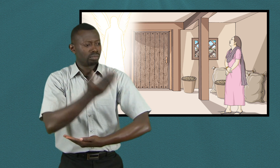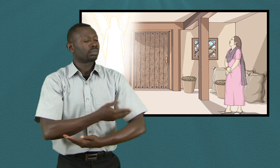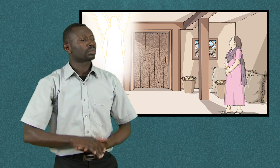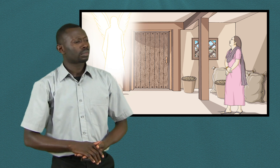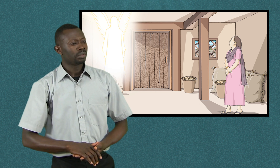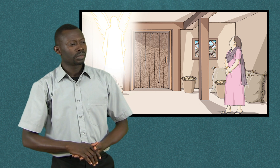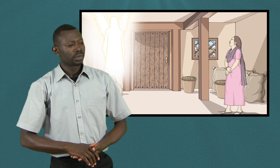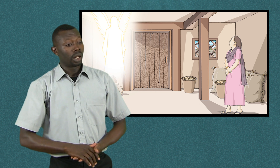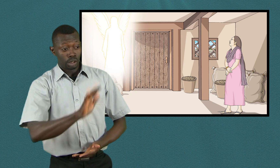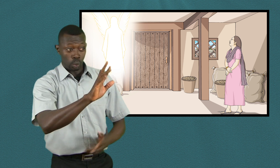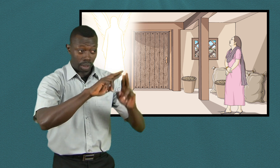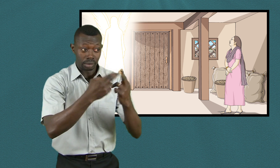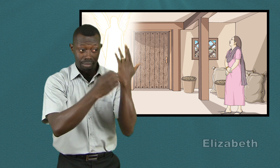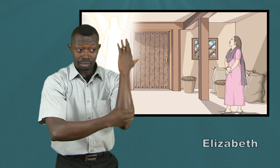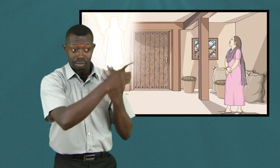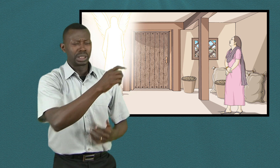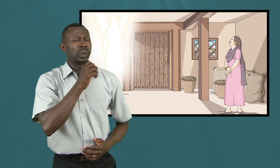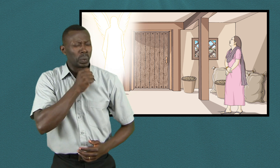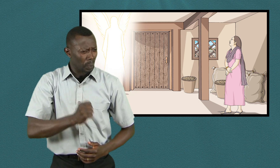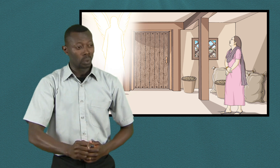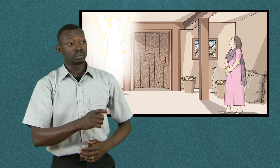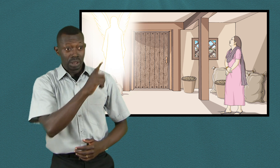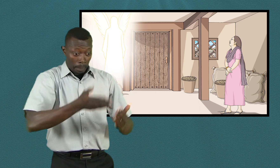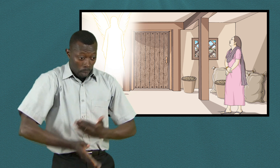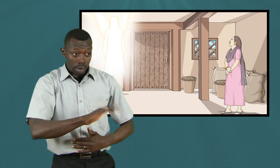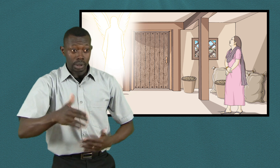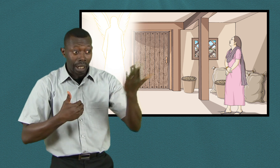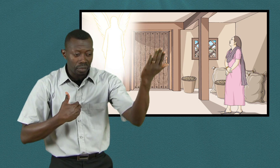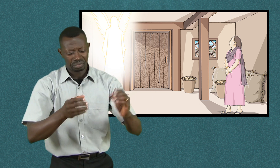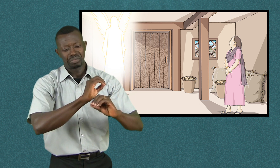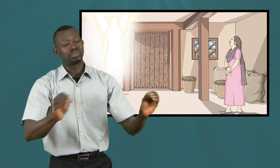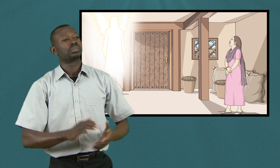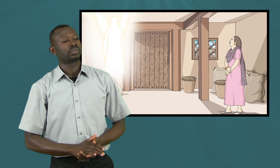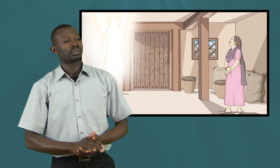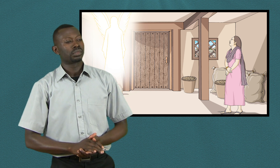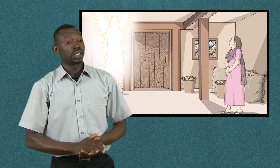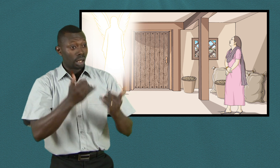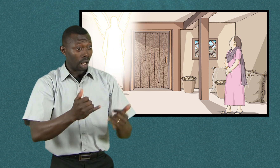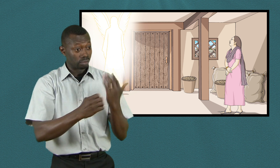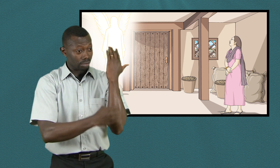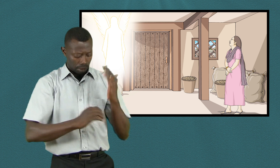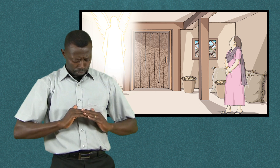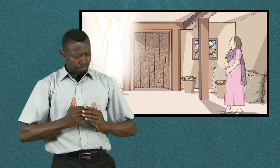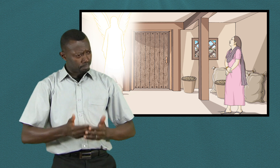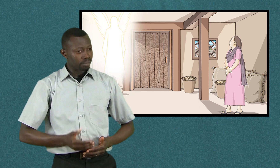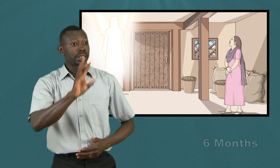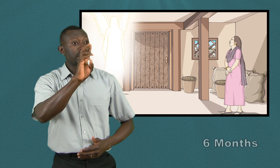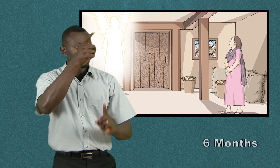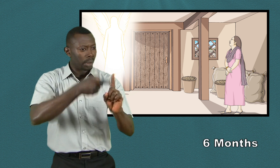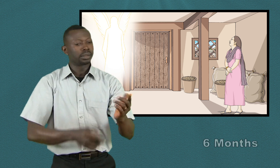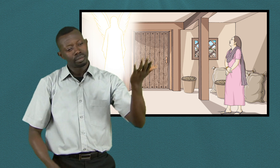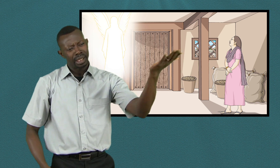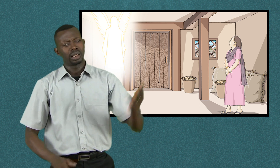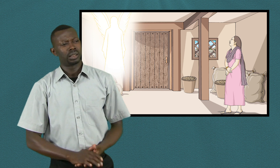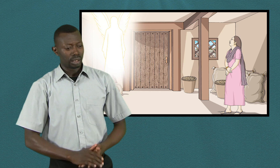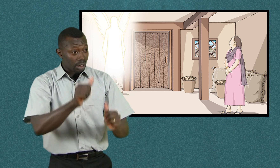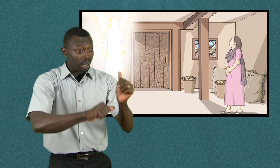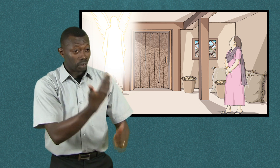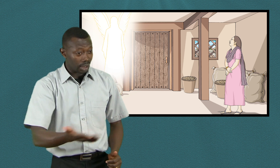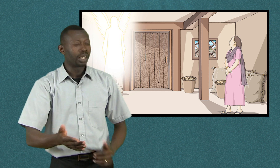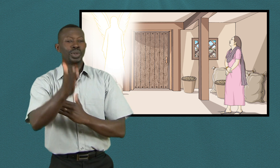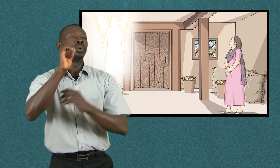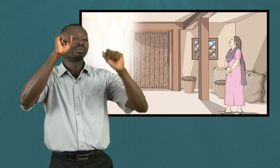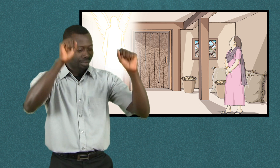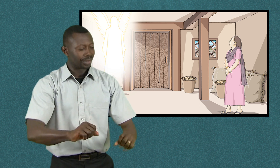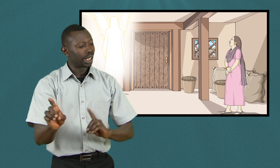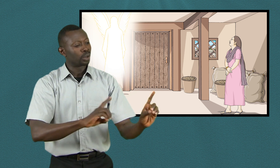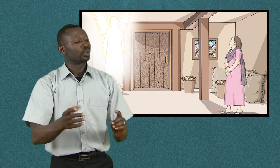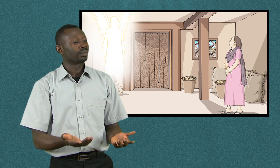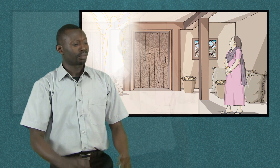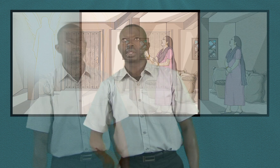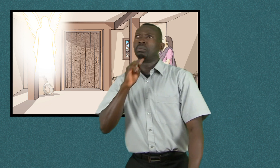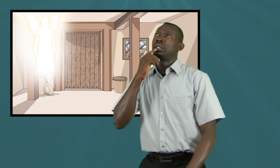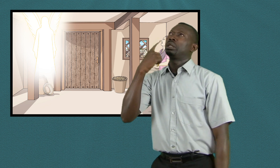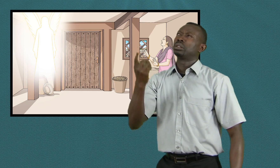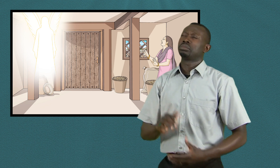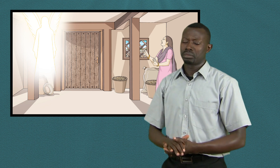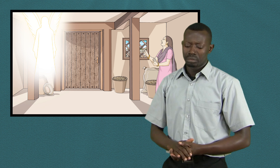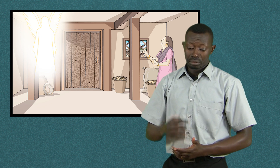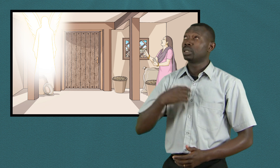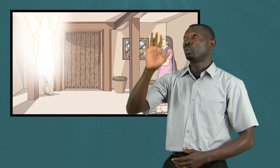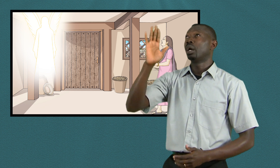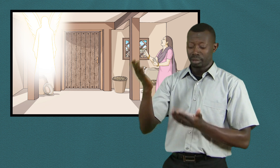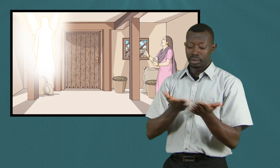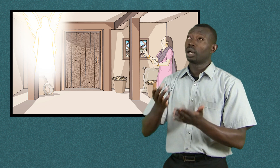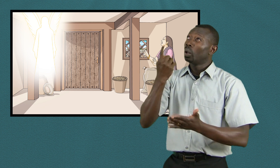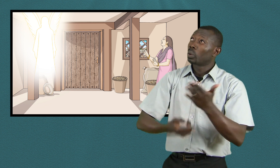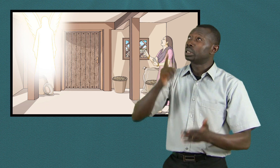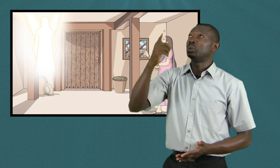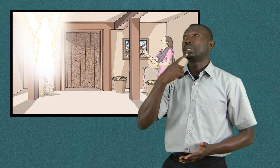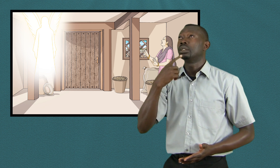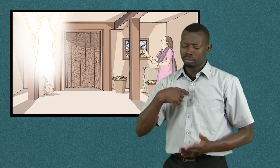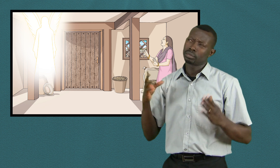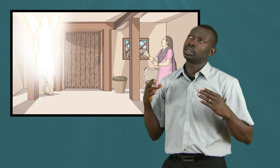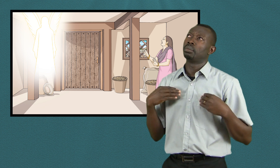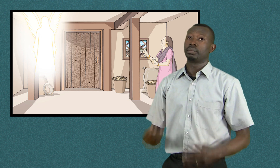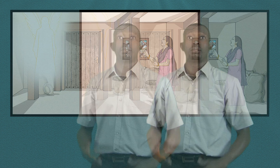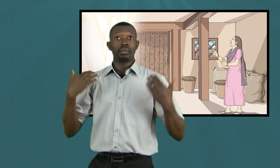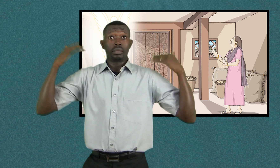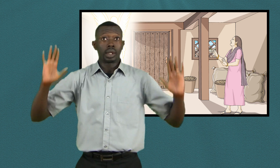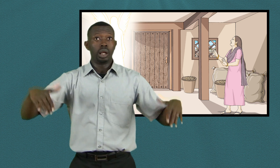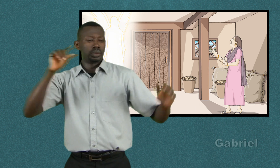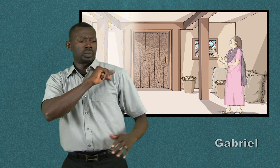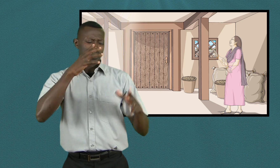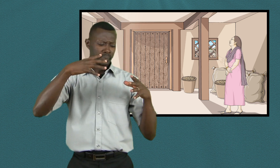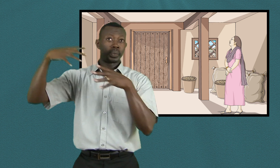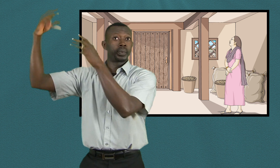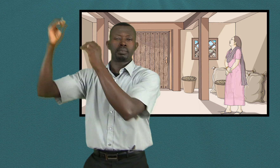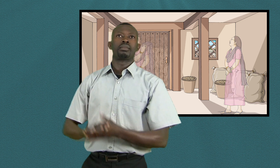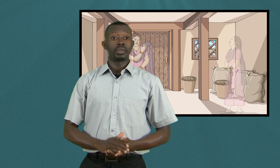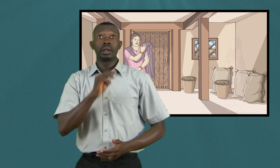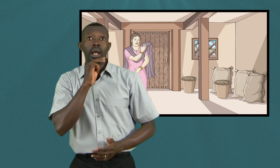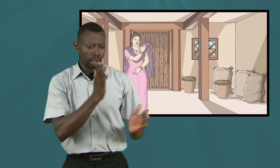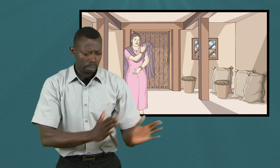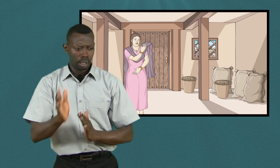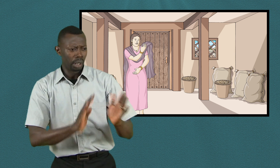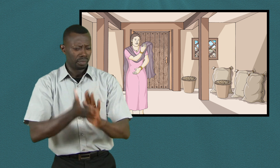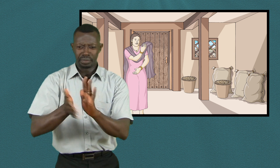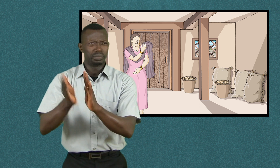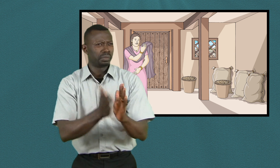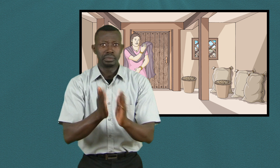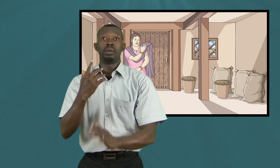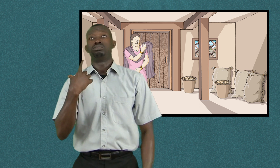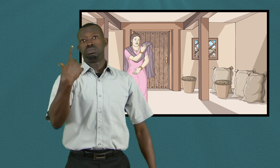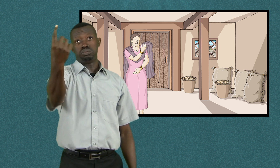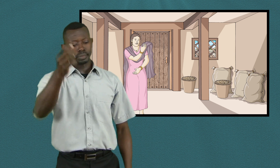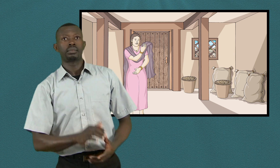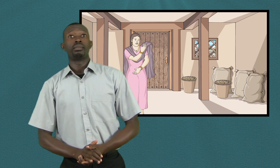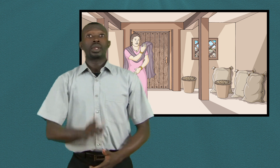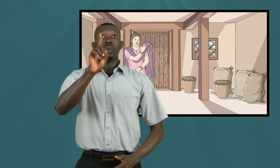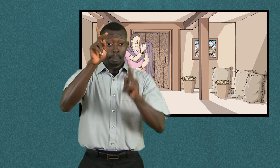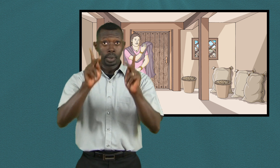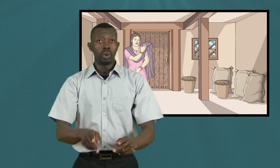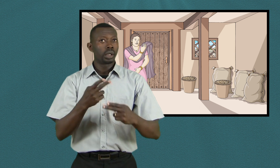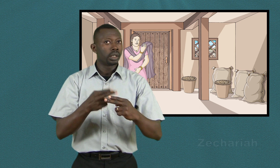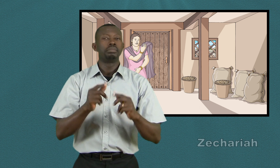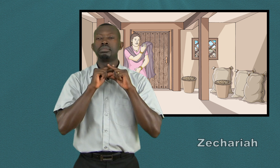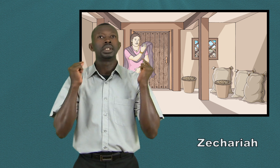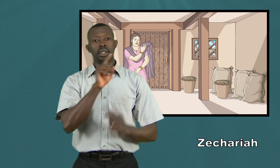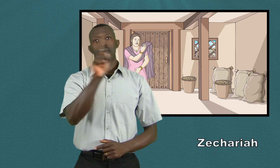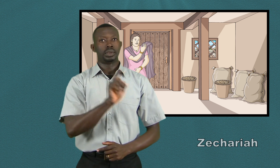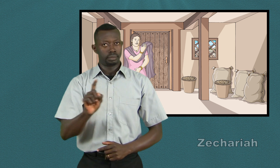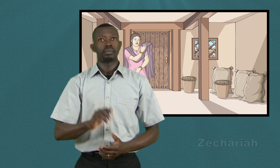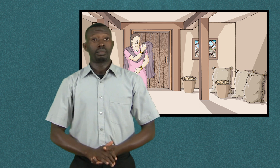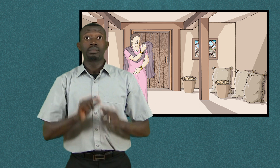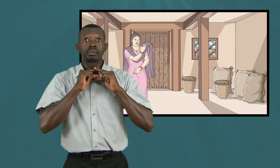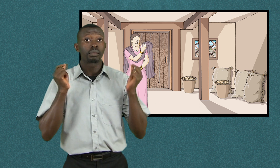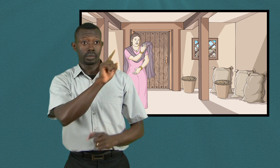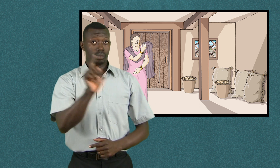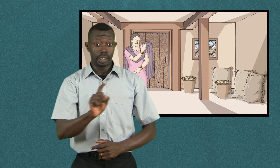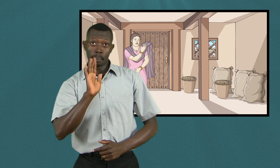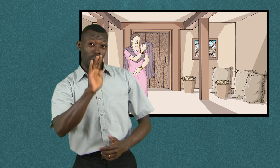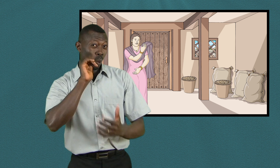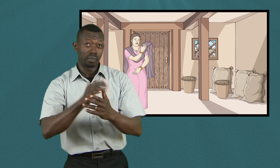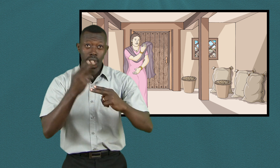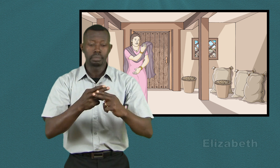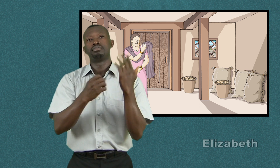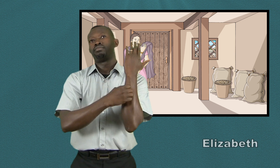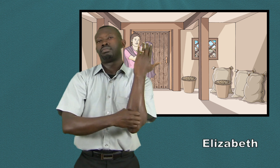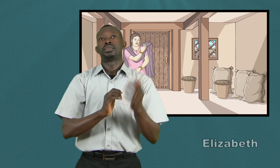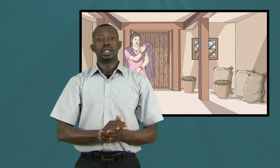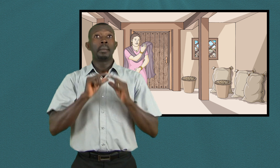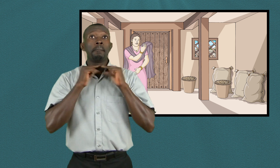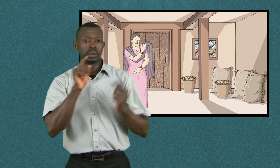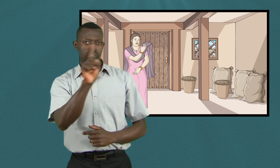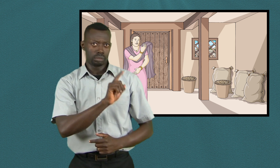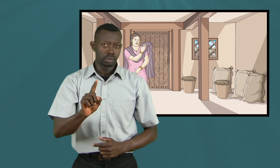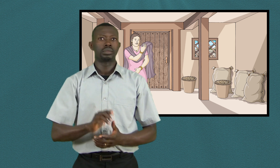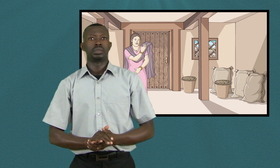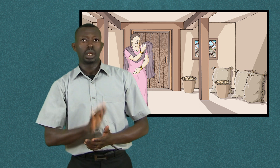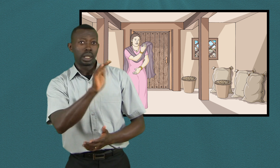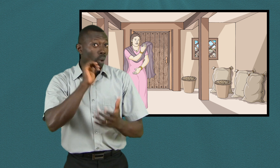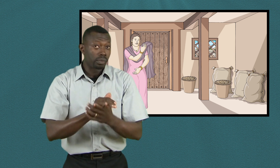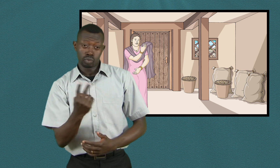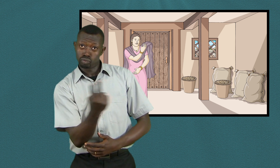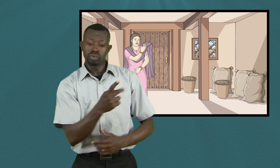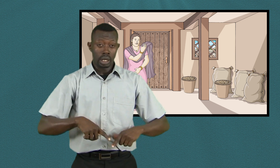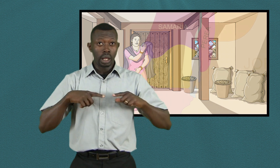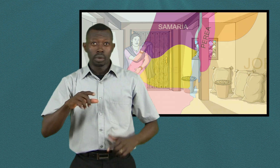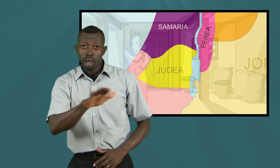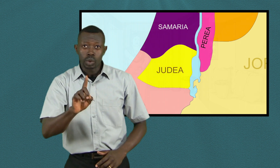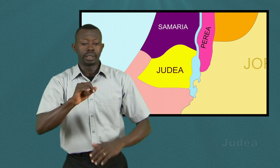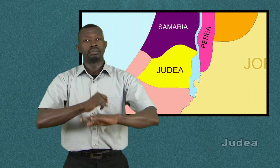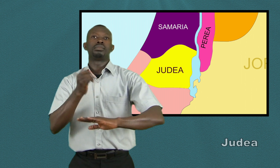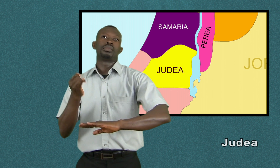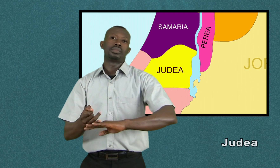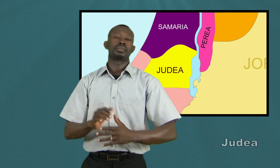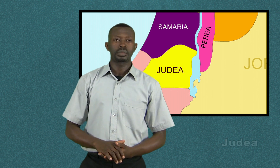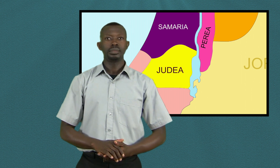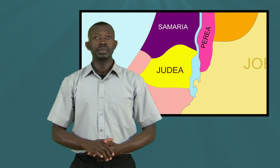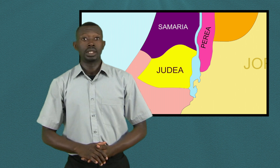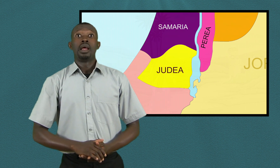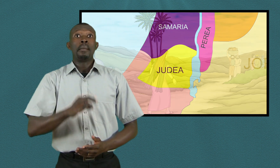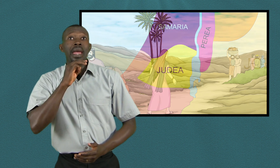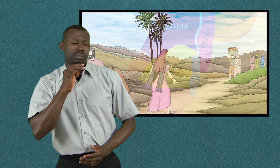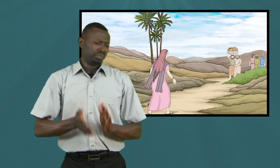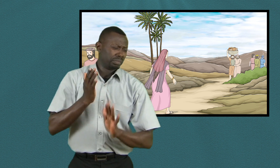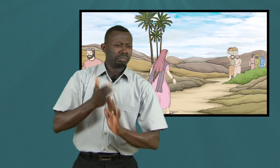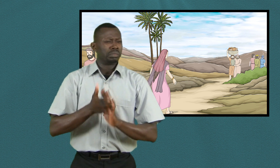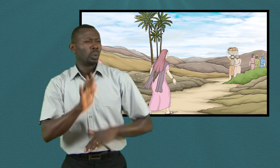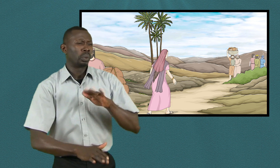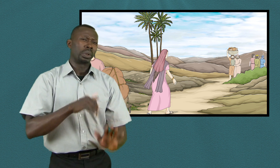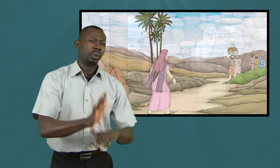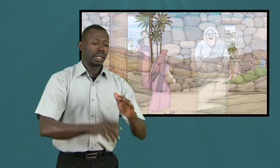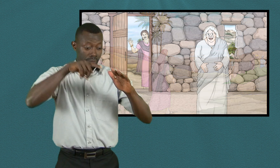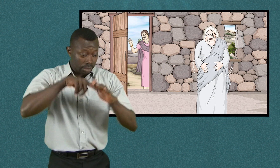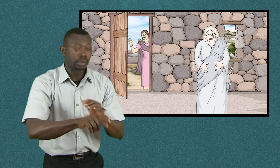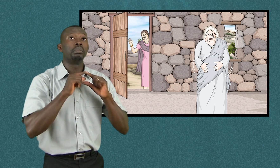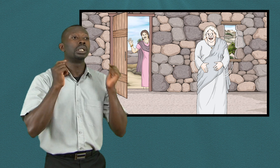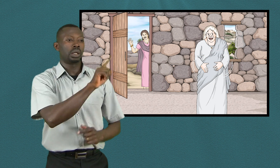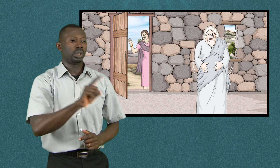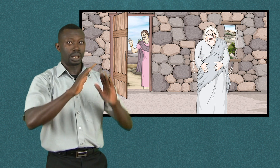For no word from God will ever fail.” “I am the Lord’s servant,” Mary answered. “May it happen to me according to your word.” Then the angel left her. In those days Mary got ready and hurried to a town in the hill country of Judah, where she entered the home of Zechariah and greeted Elizabeth. When Elizabeth heard Mary’s greeting, the baby leaped in her womb, and Elizabeth was filled with the Holy Spirit.